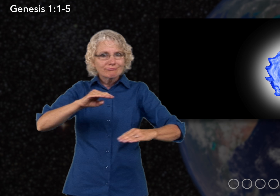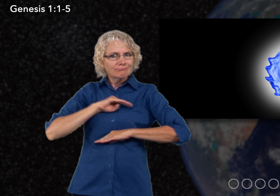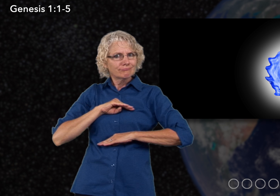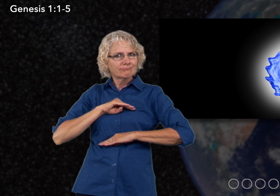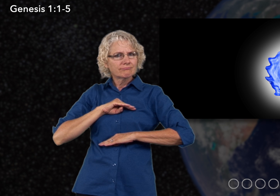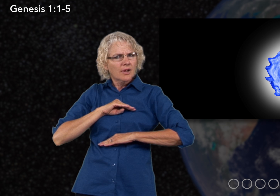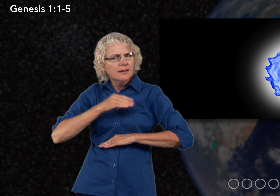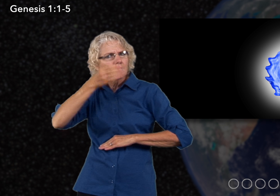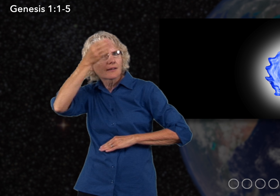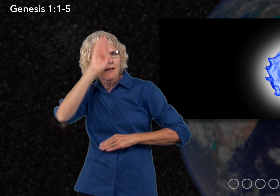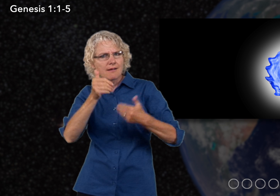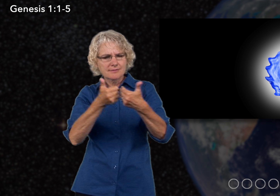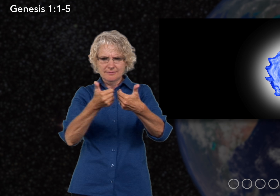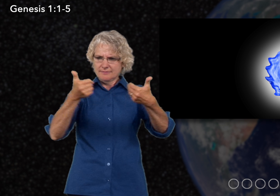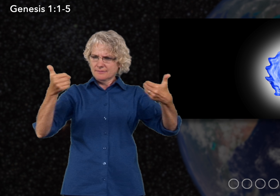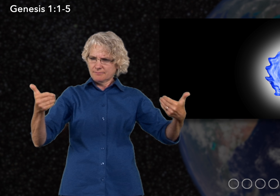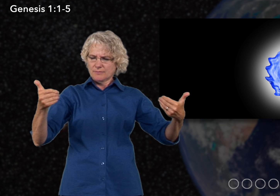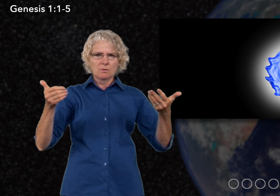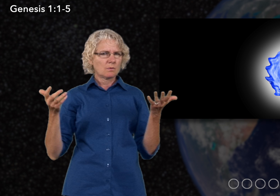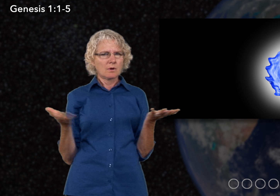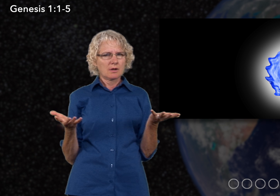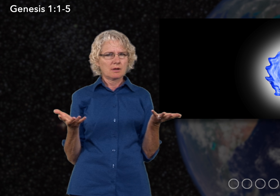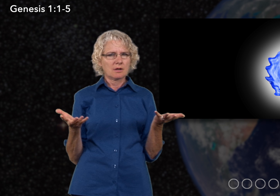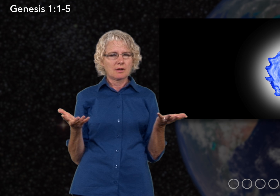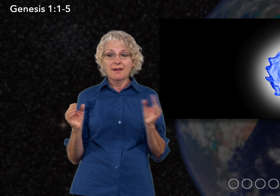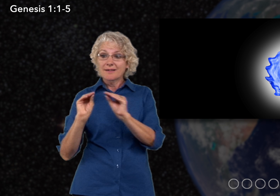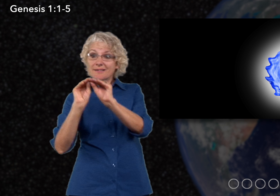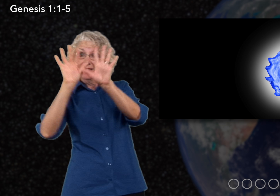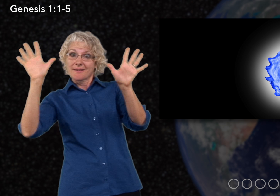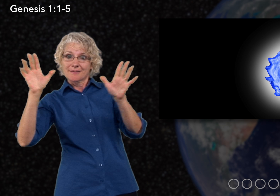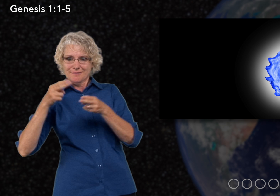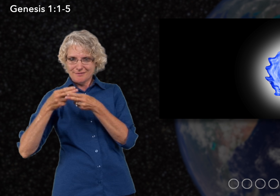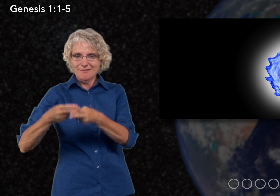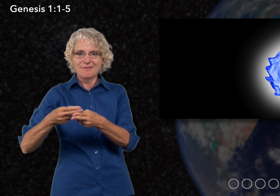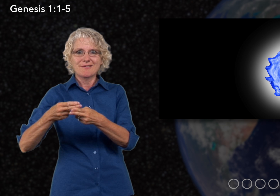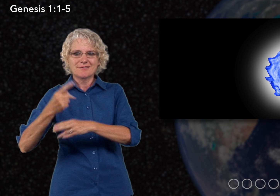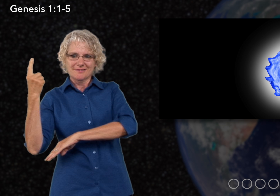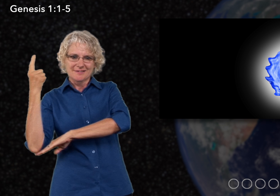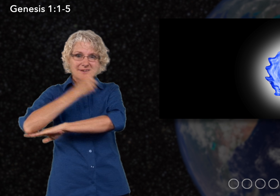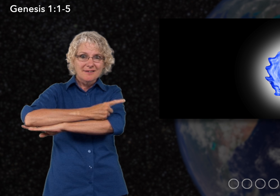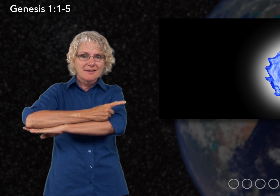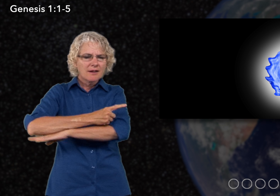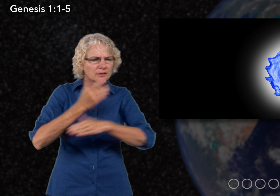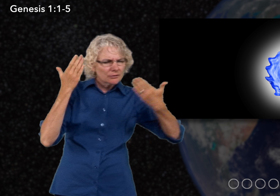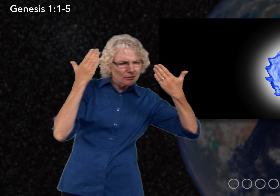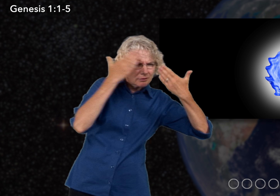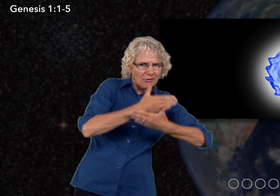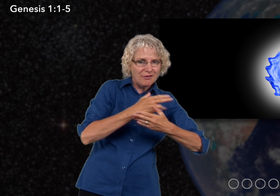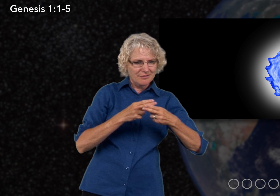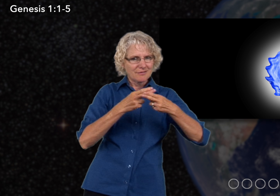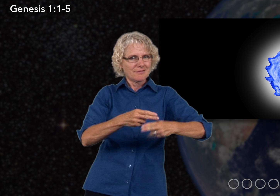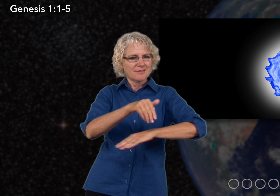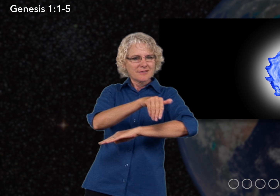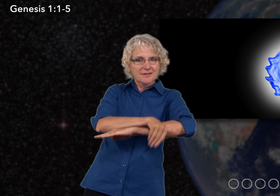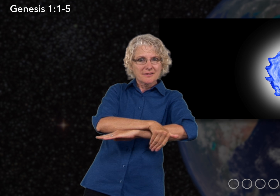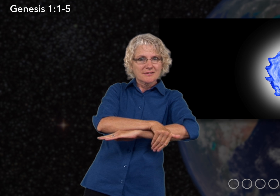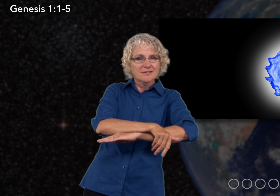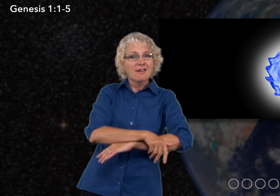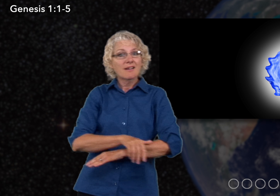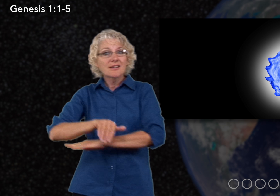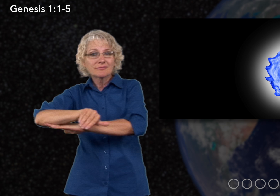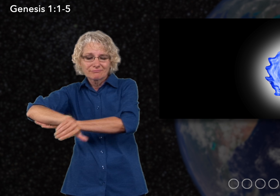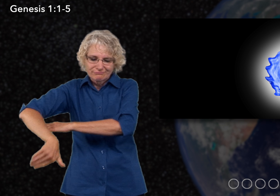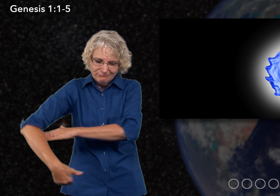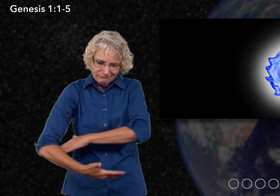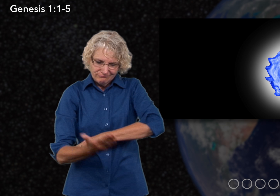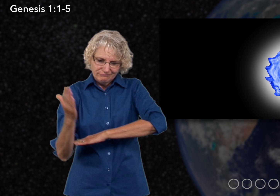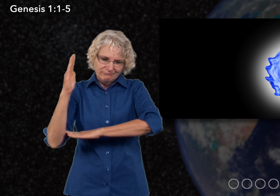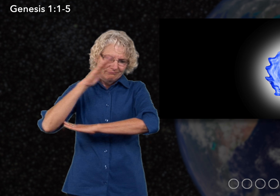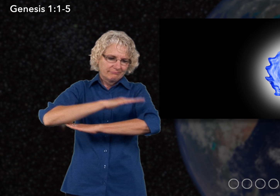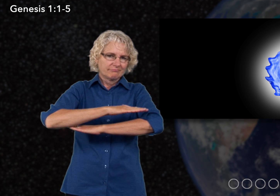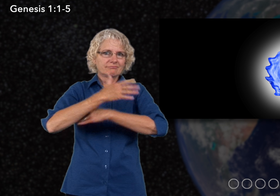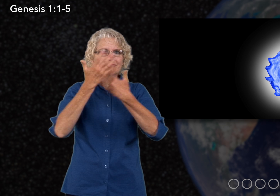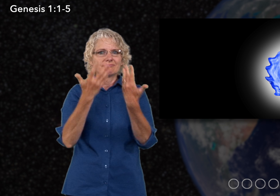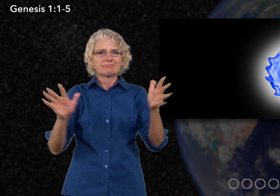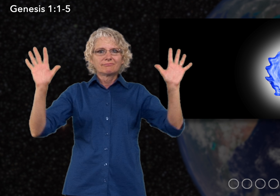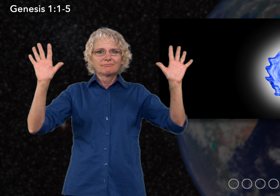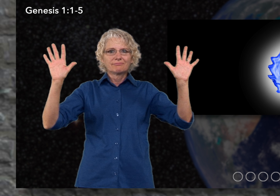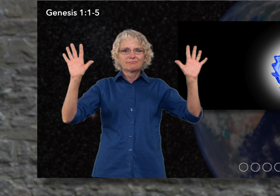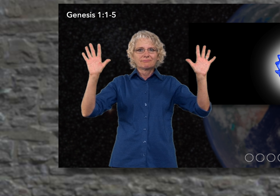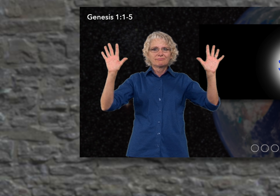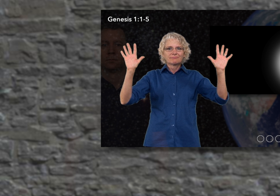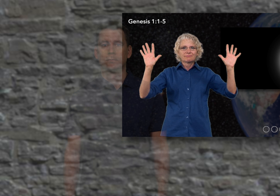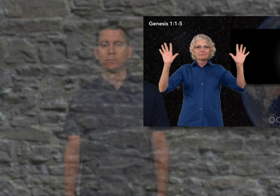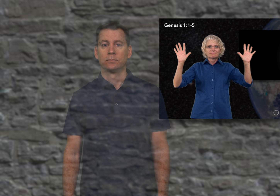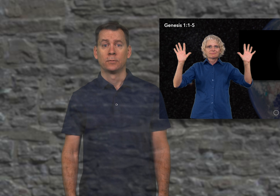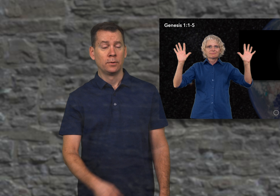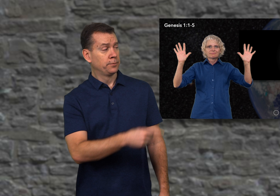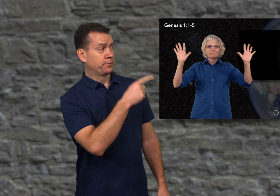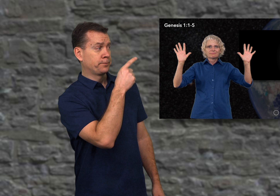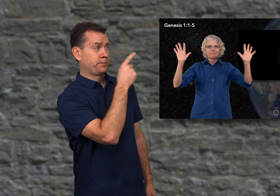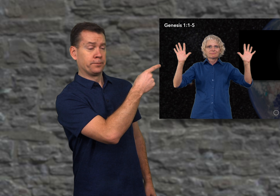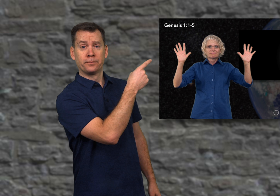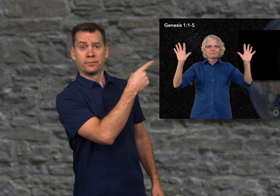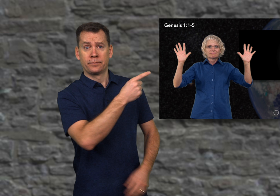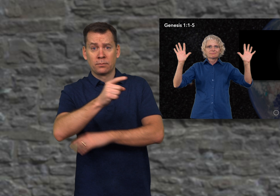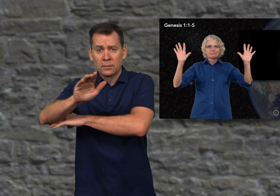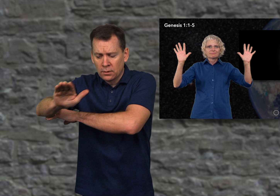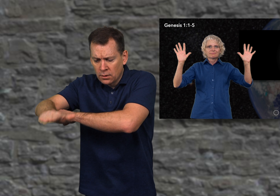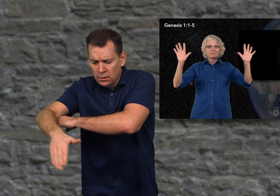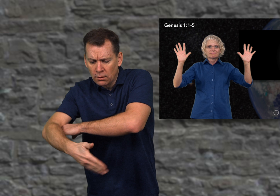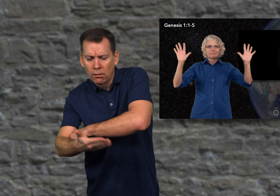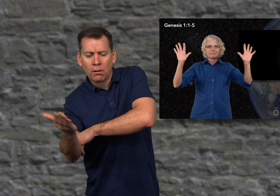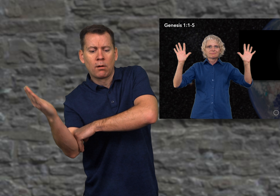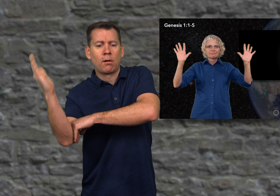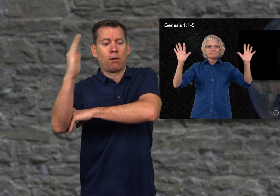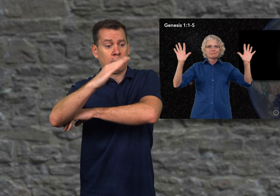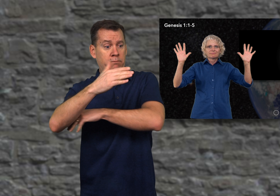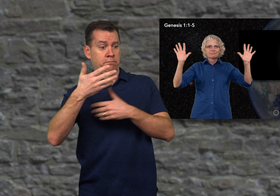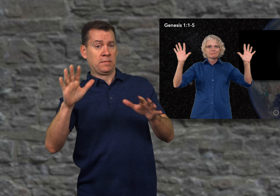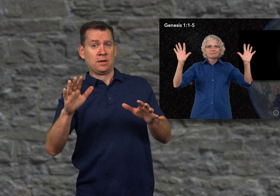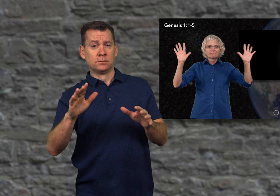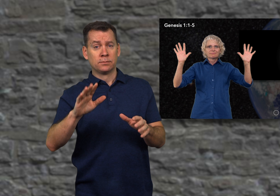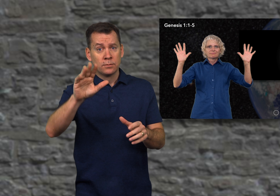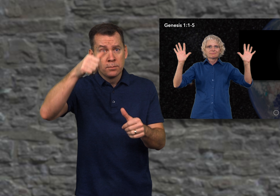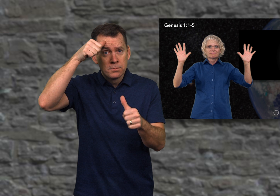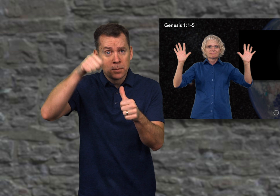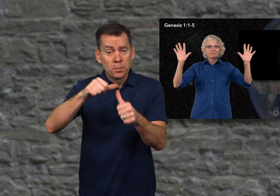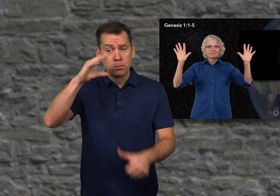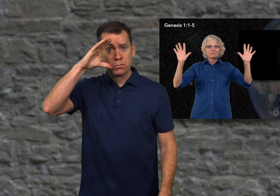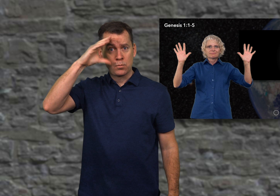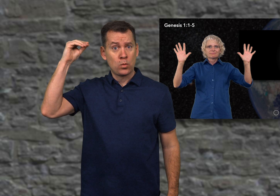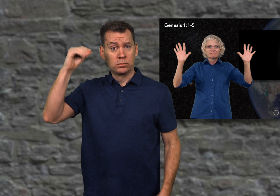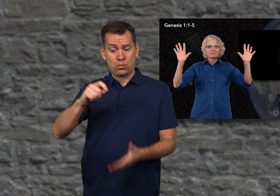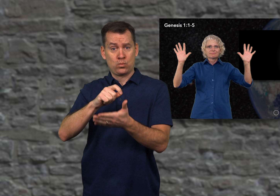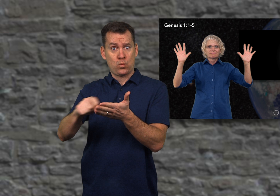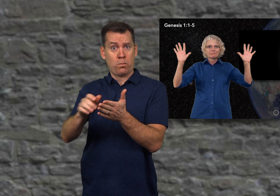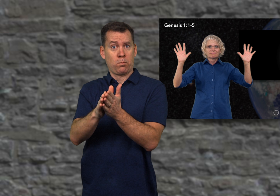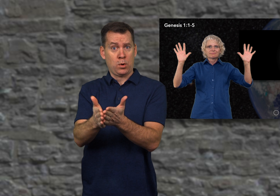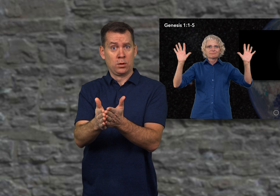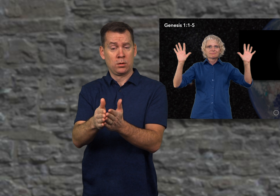And God saw that the light was good, and He separated the light from the darkness.